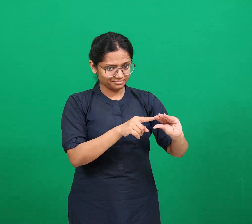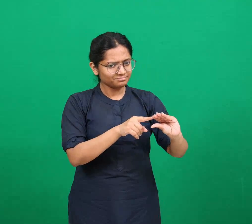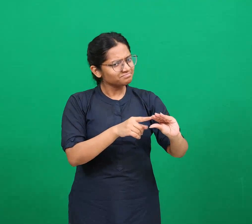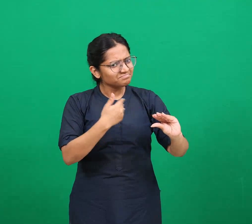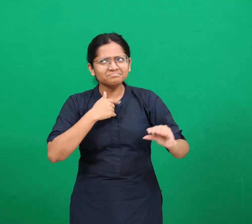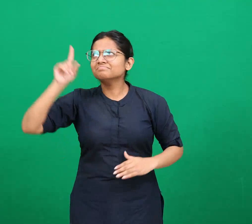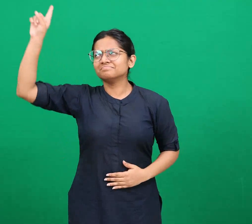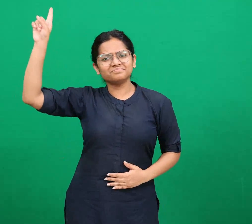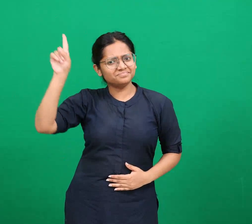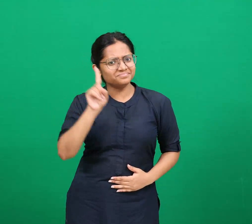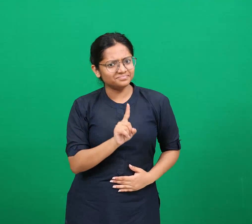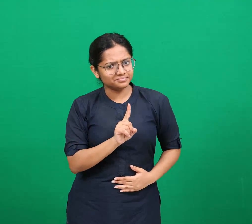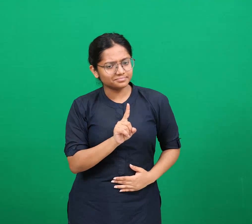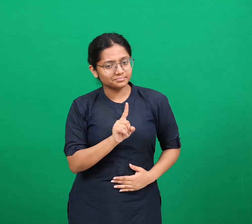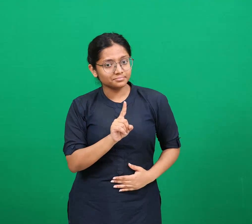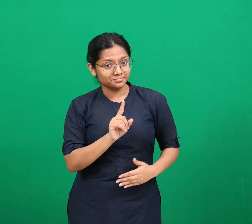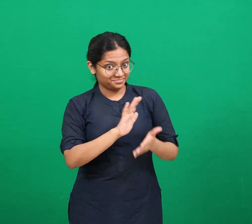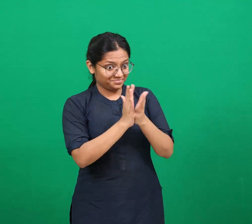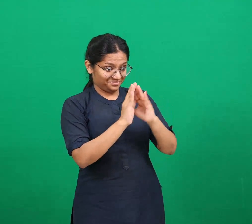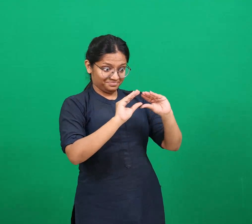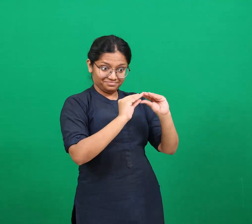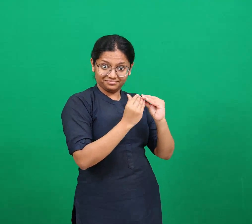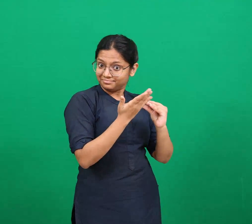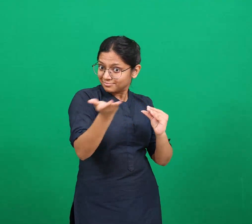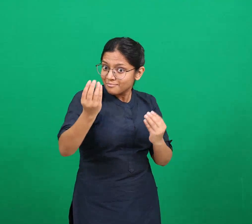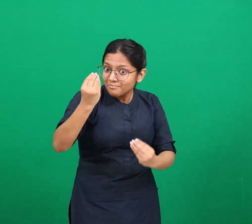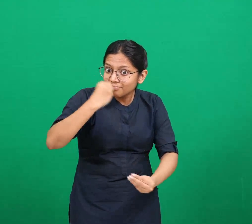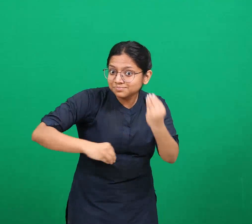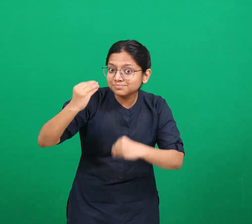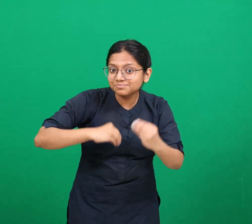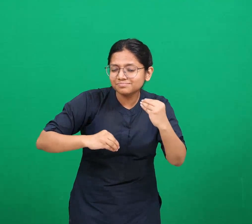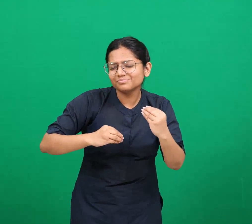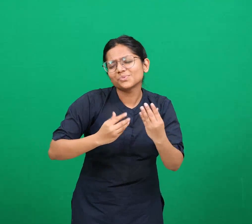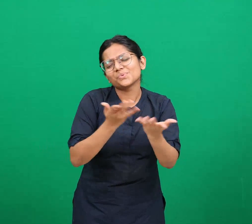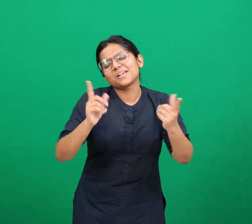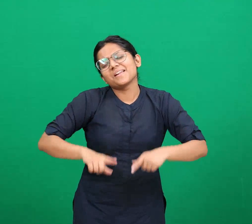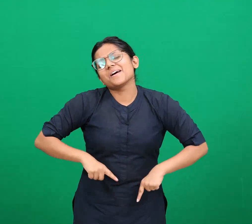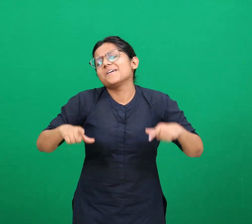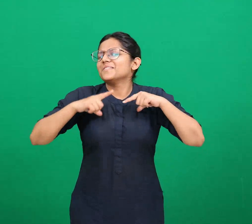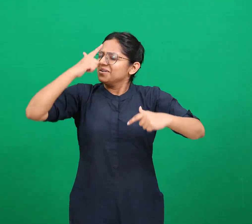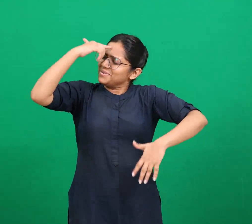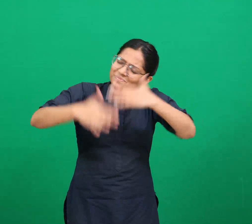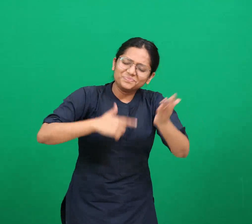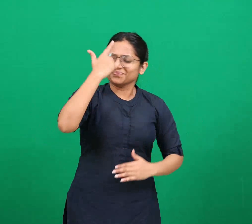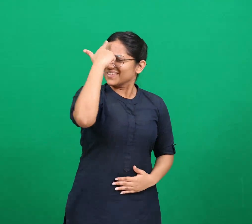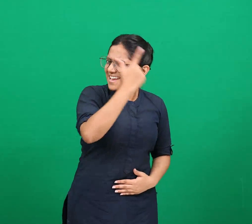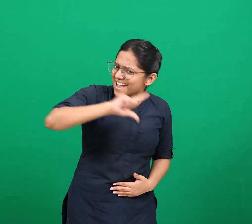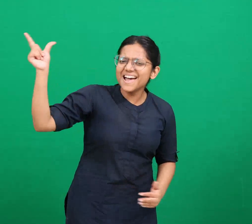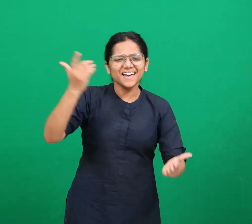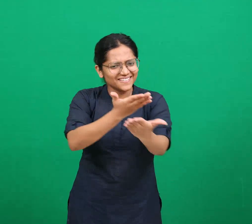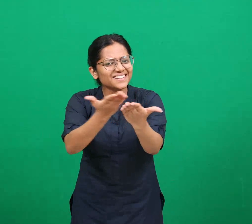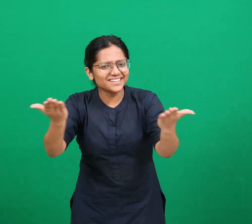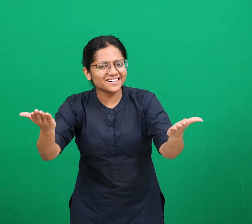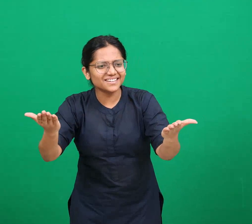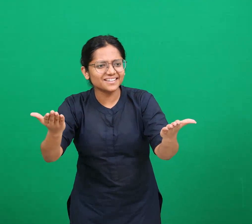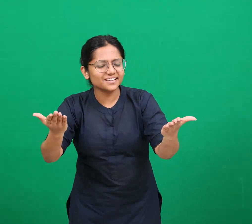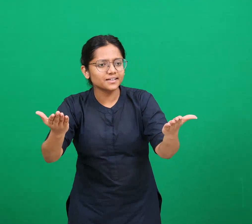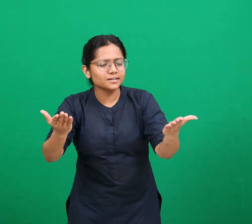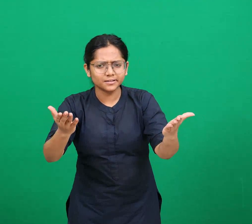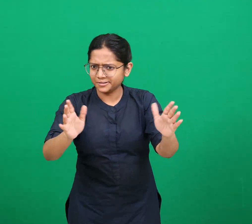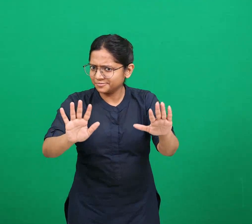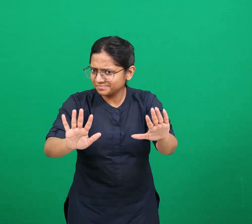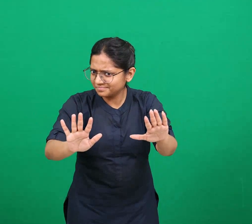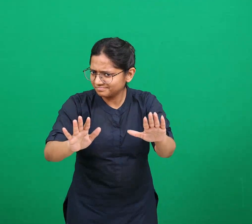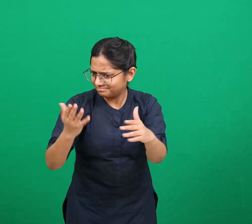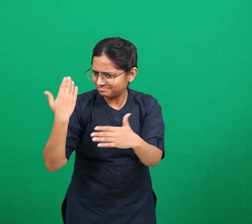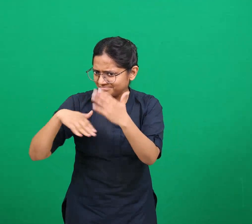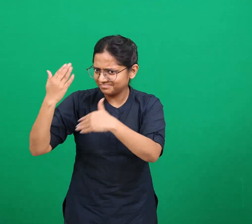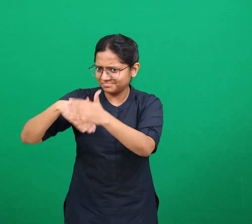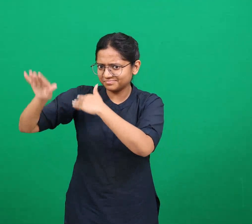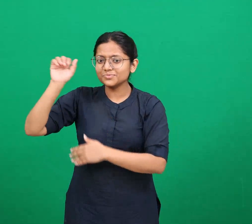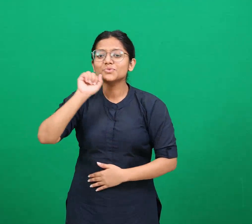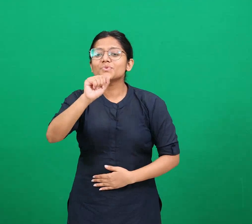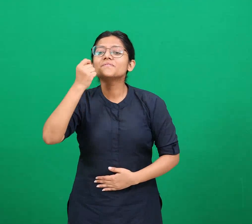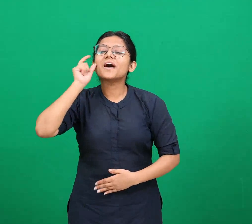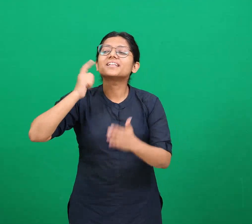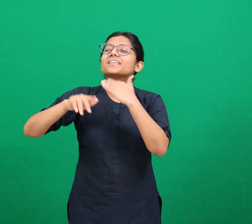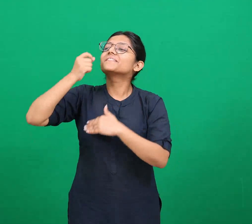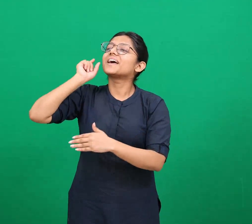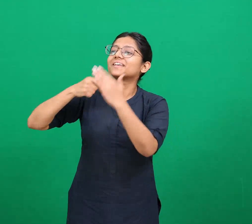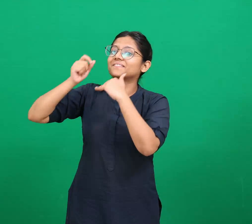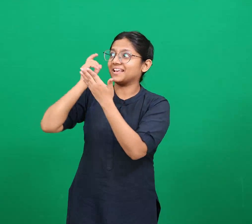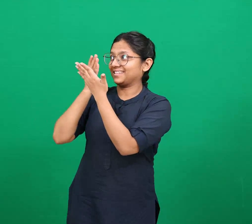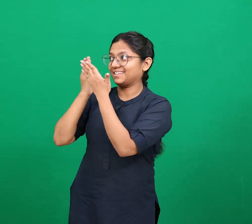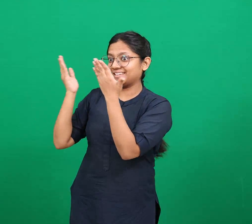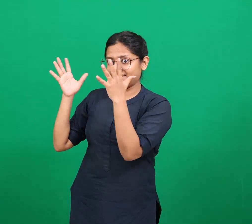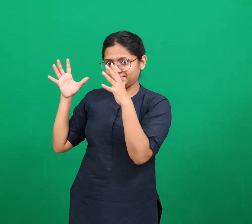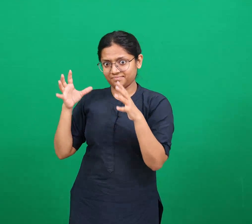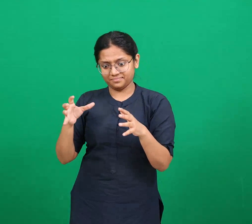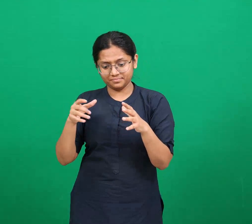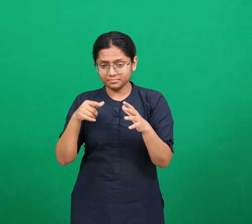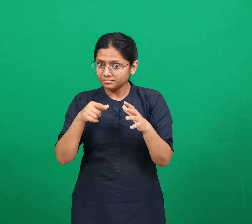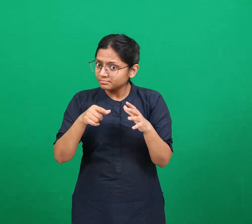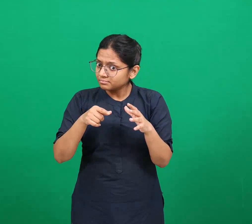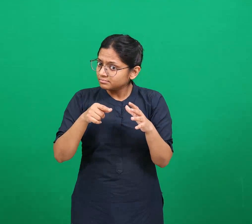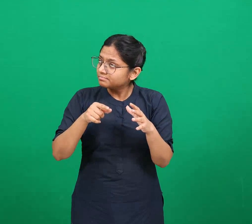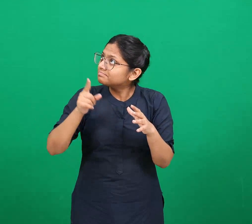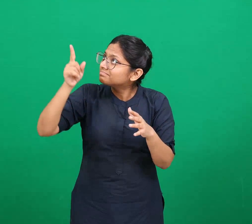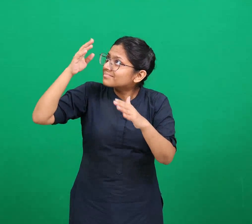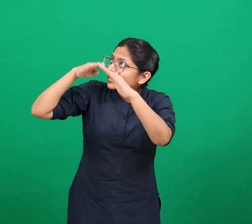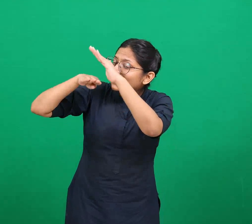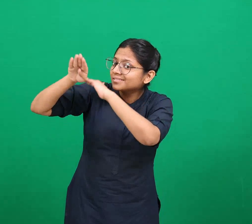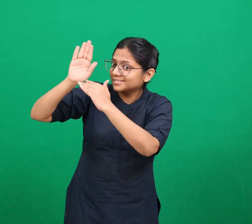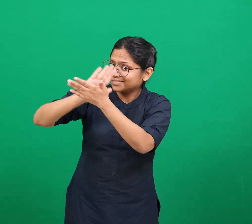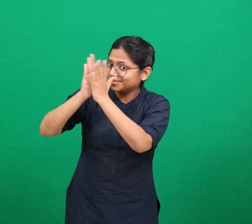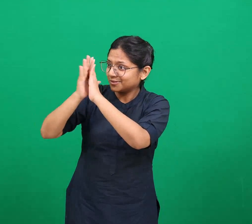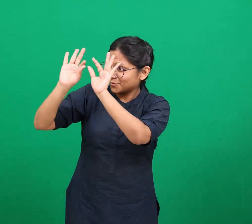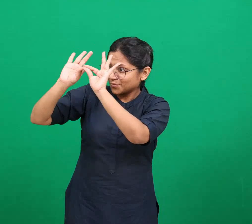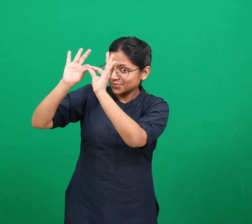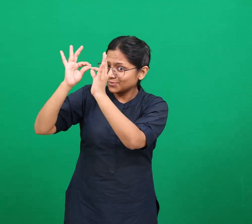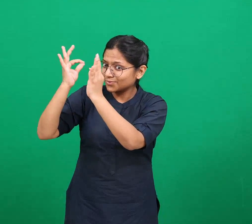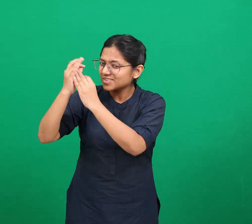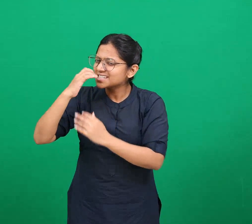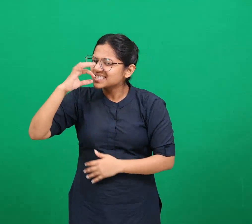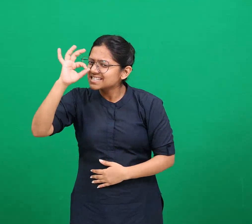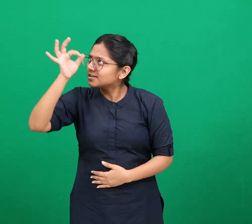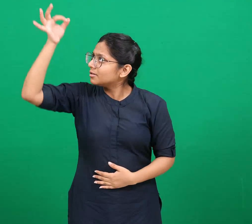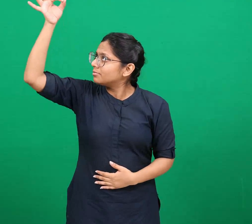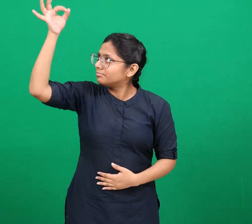This is the bread that came down from heaven.